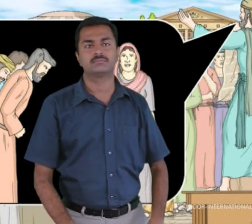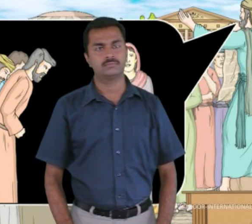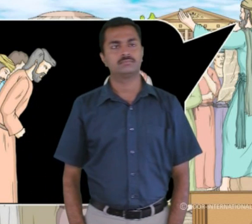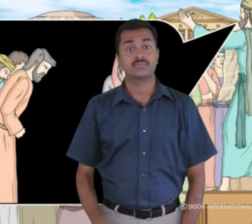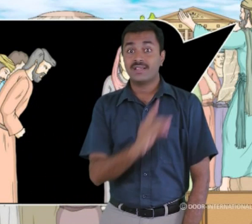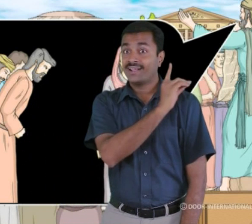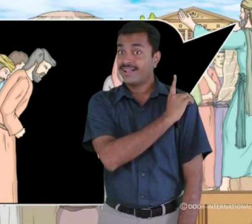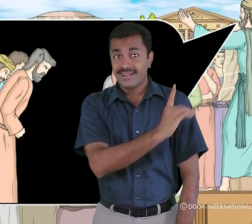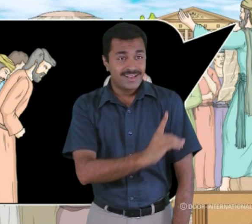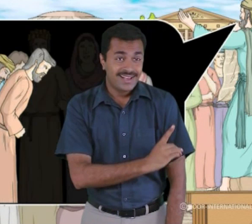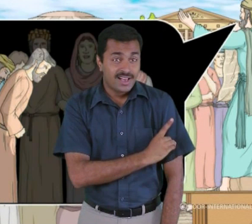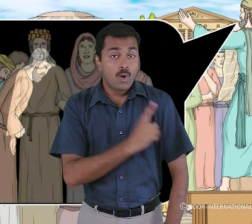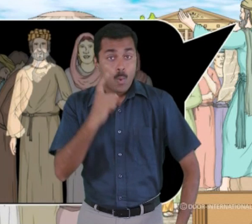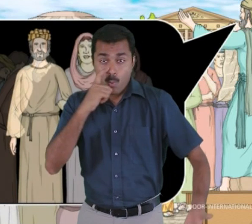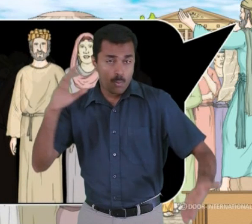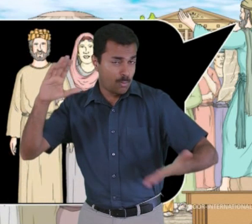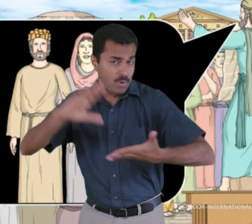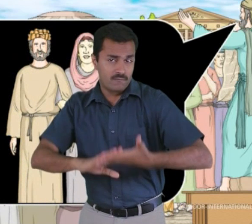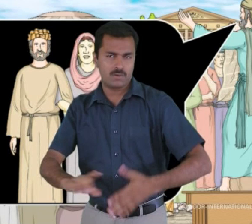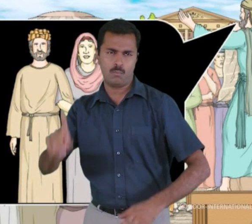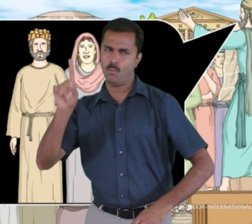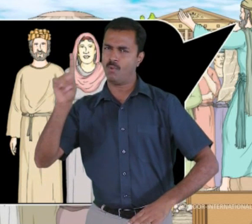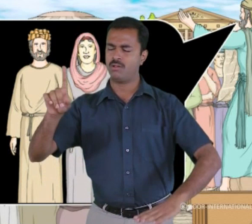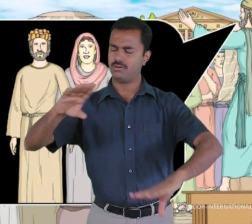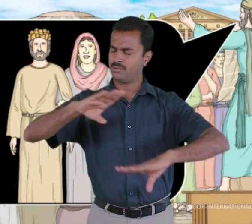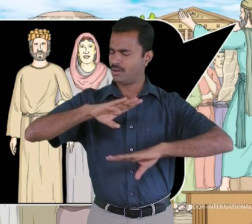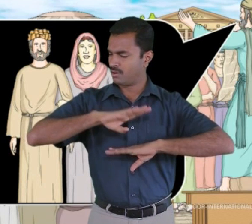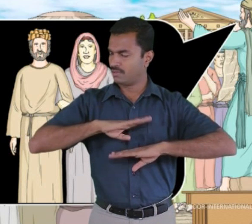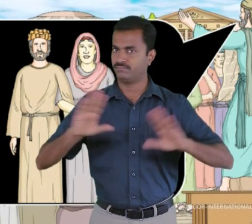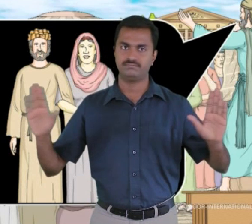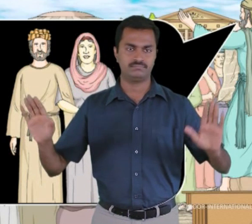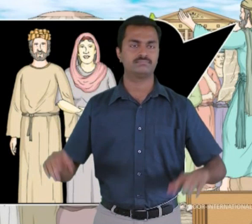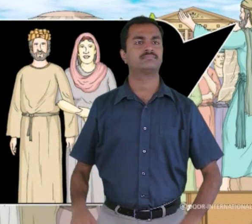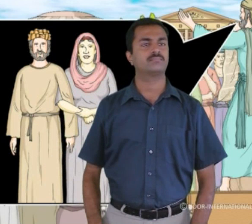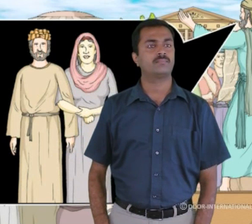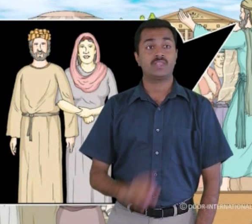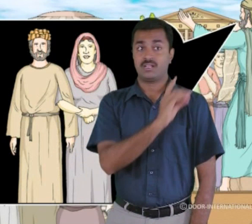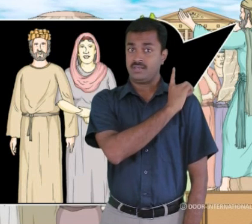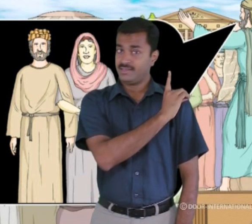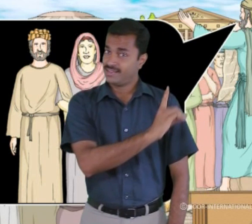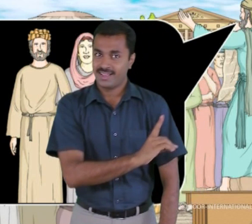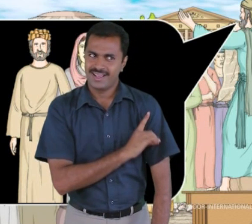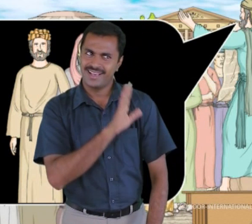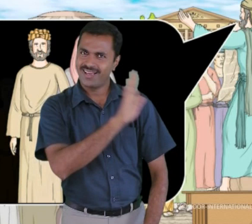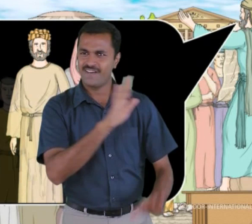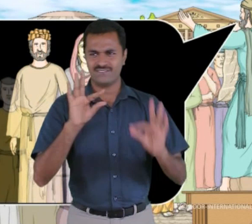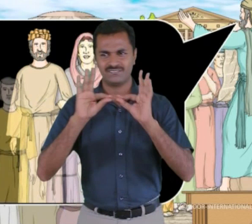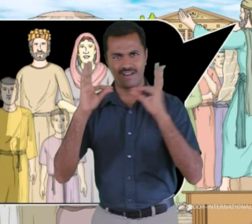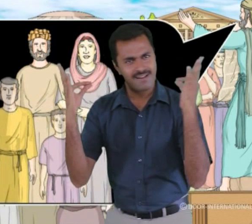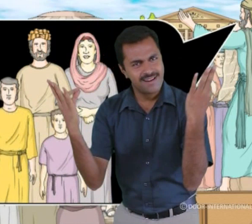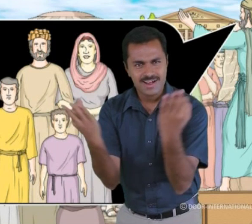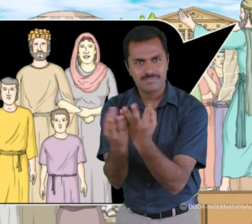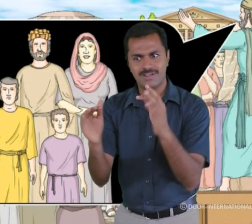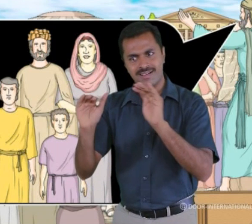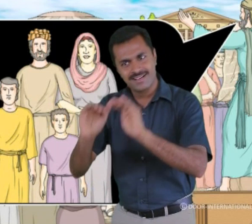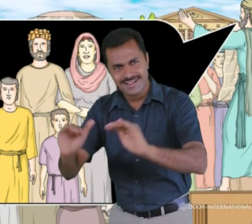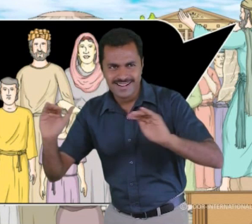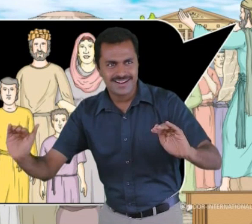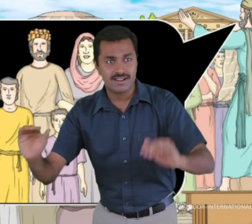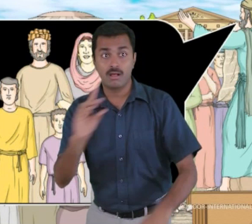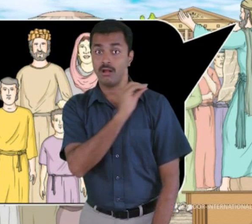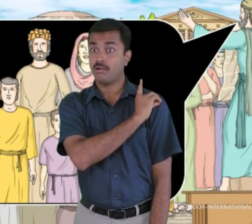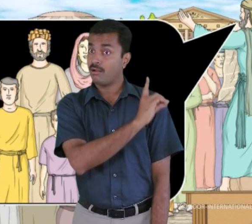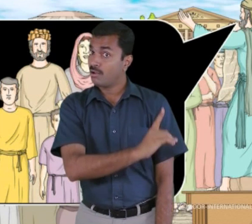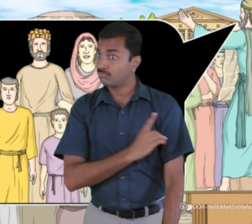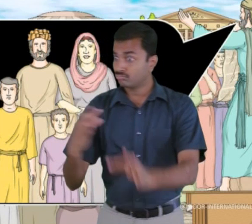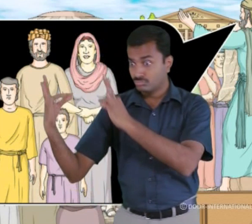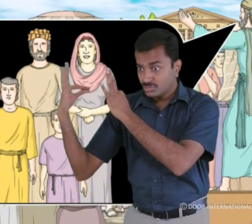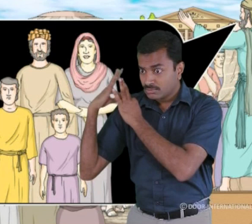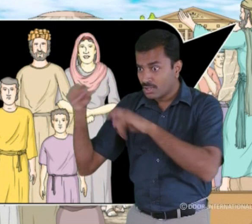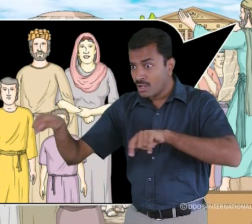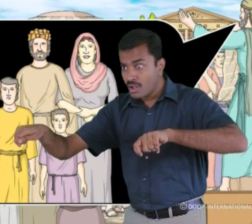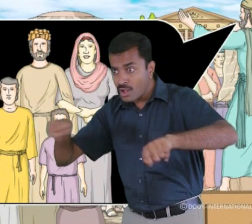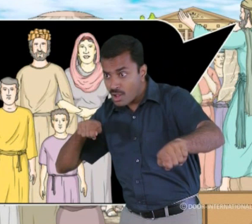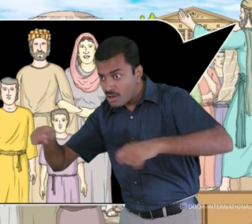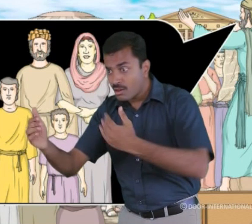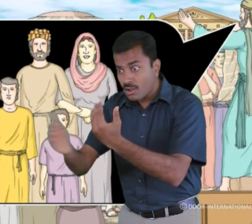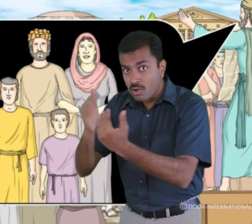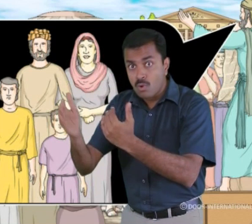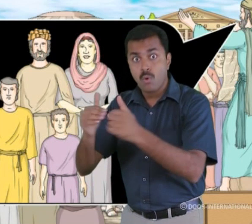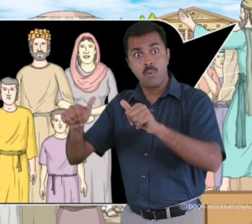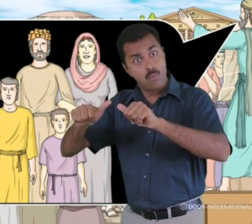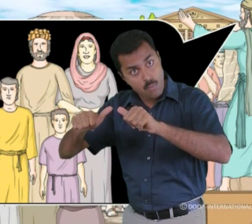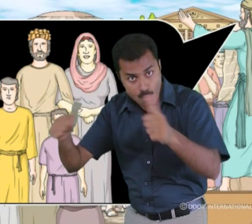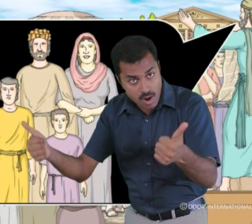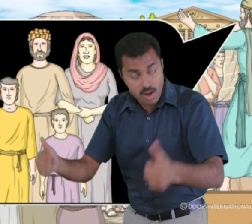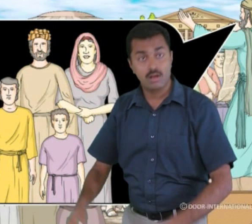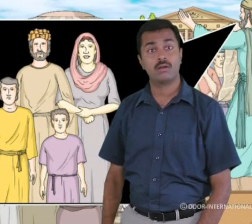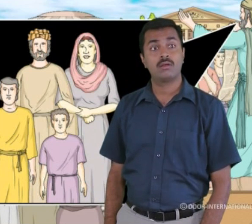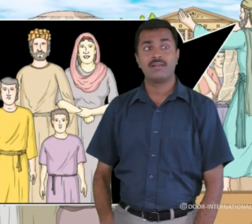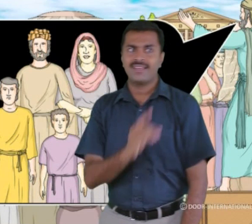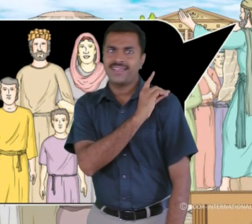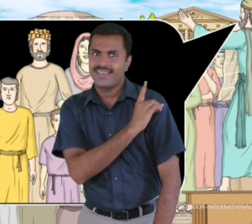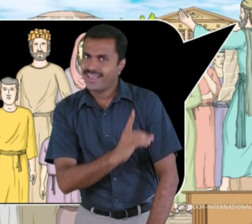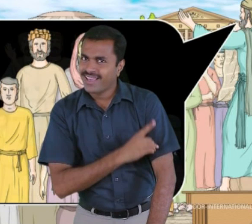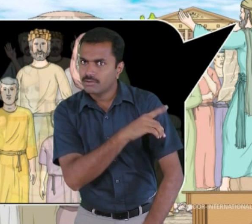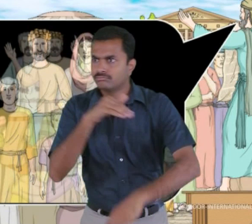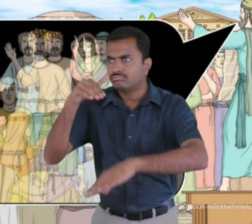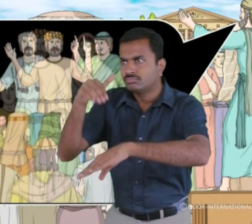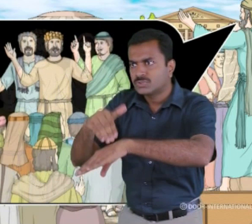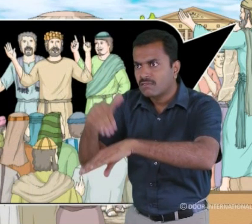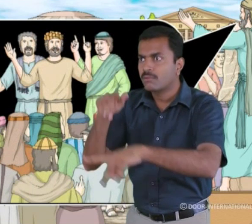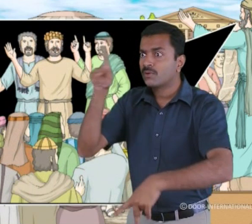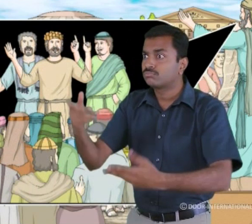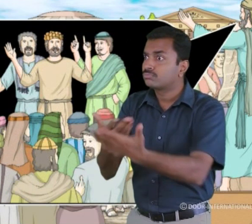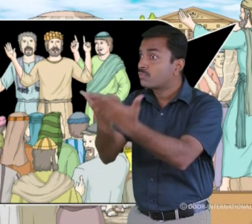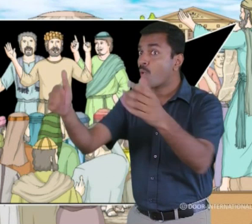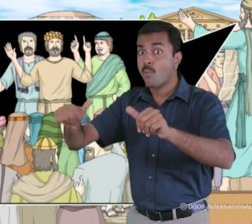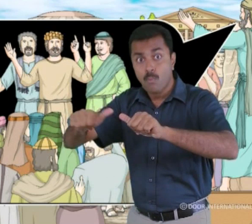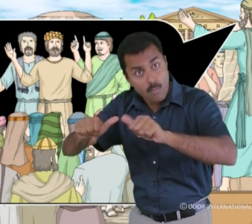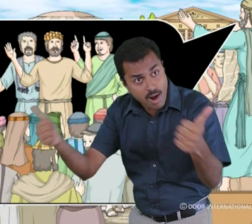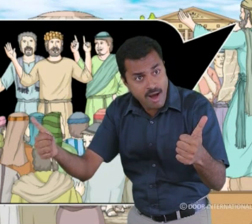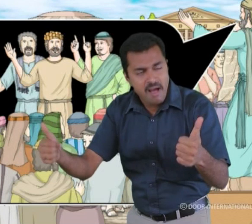A deacon must be the husband of but one wife, a good manager of his children and of his own household.